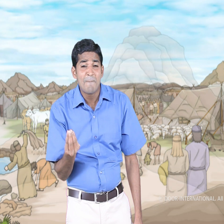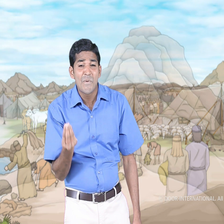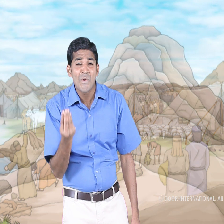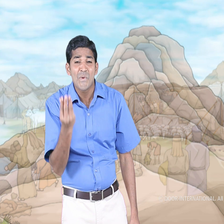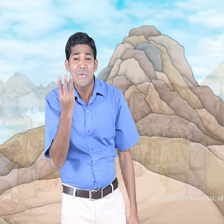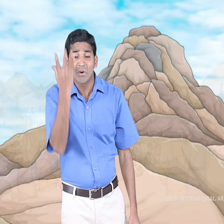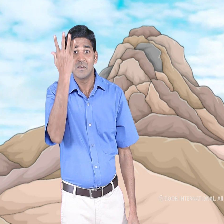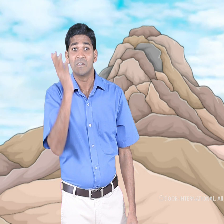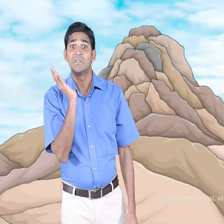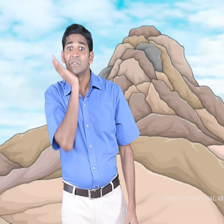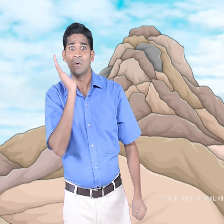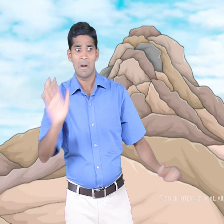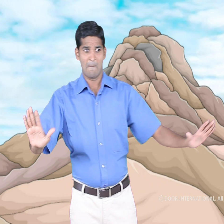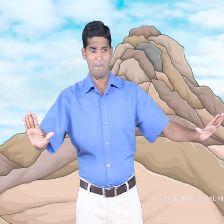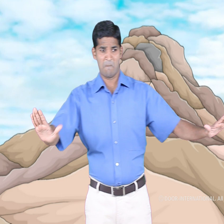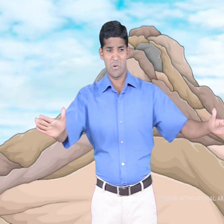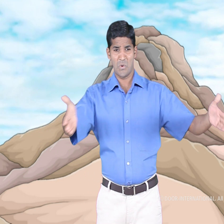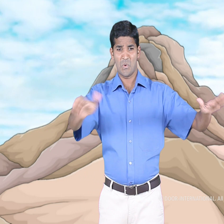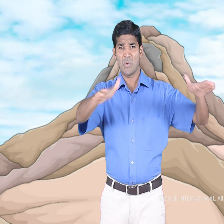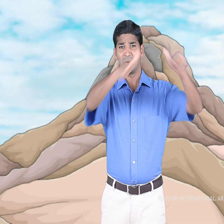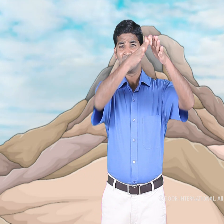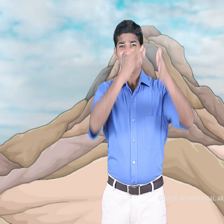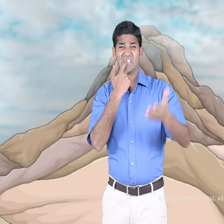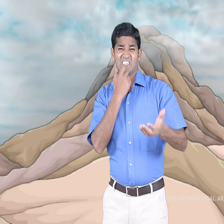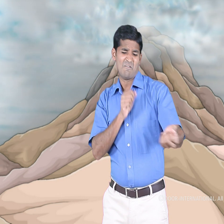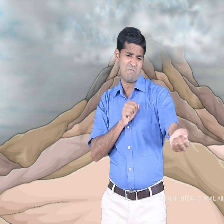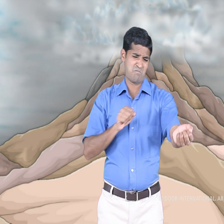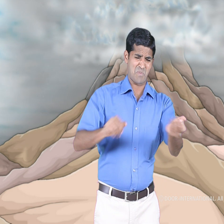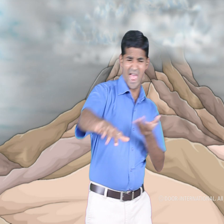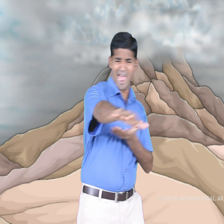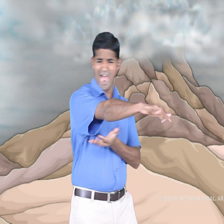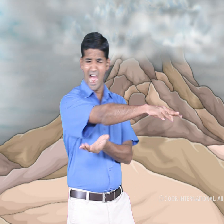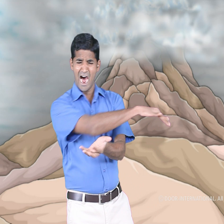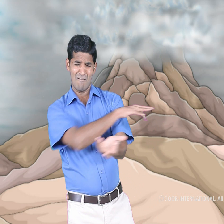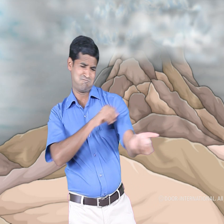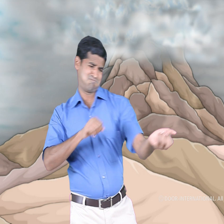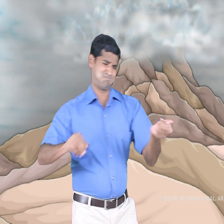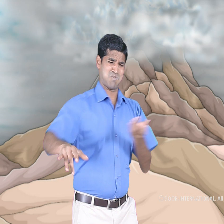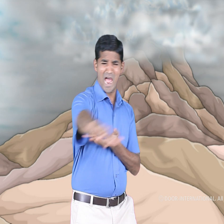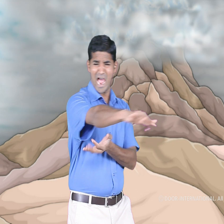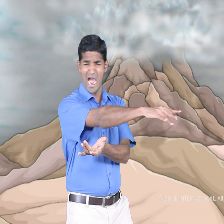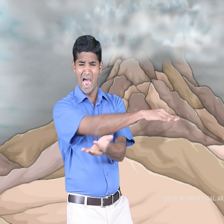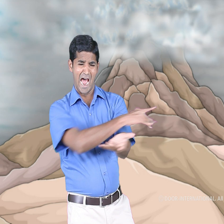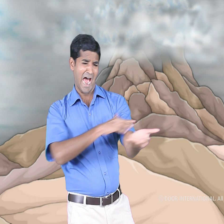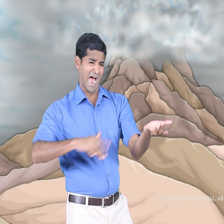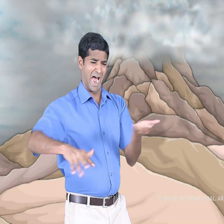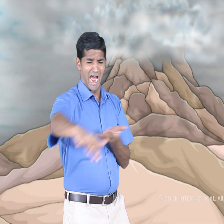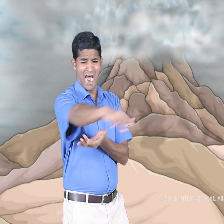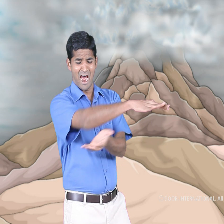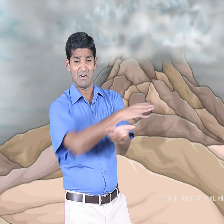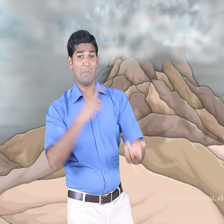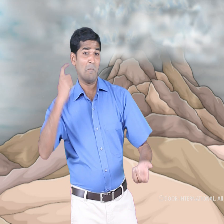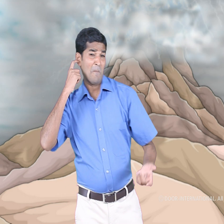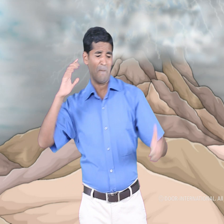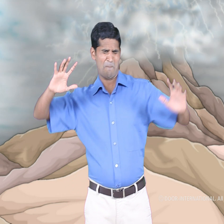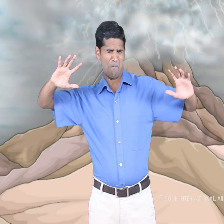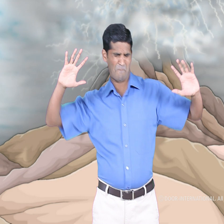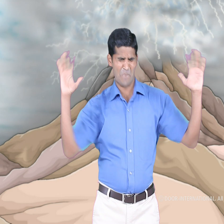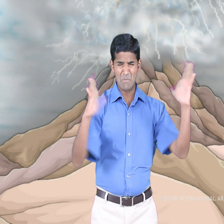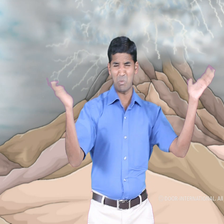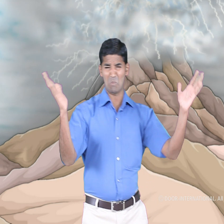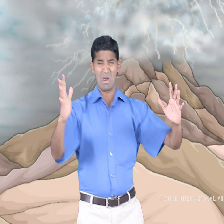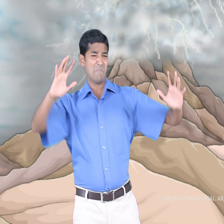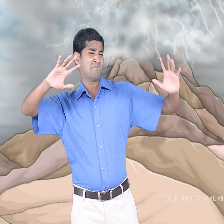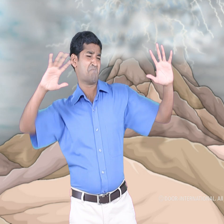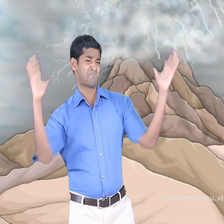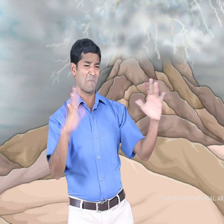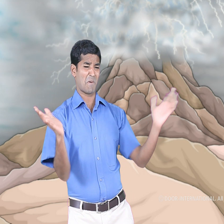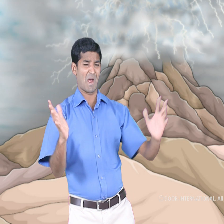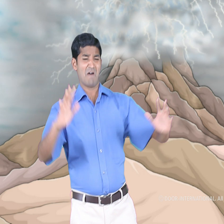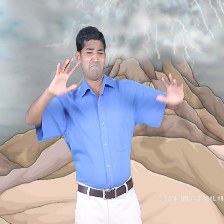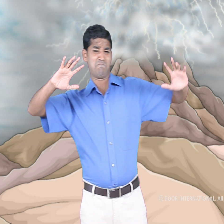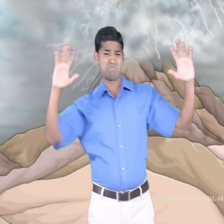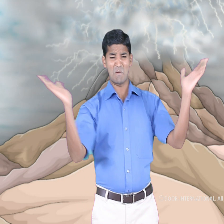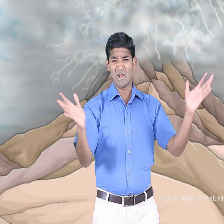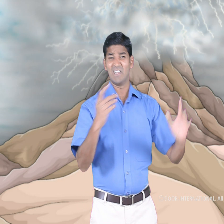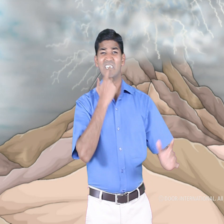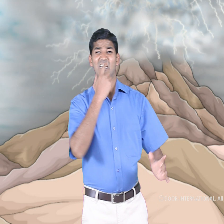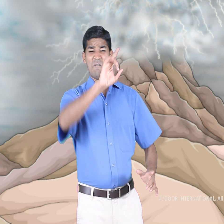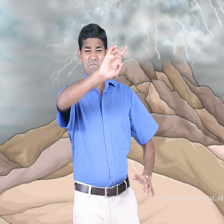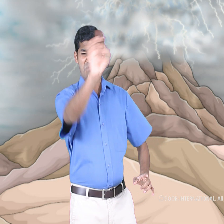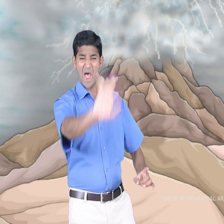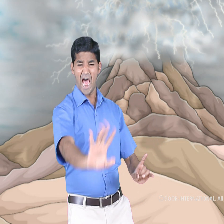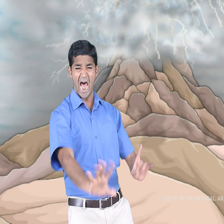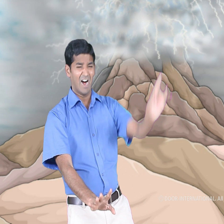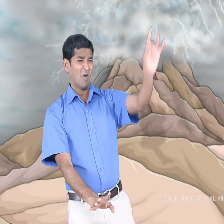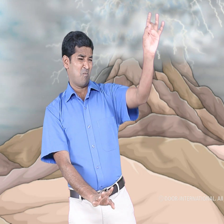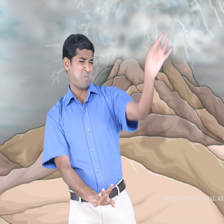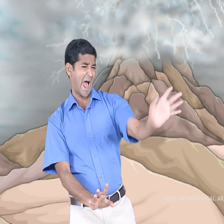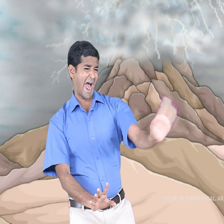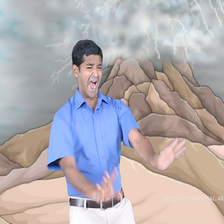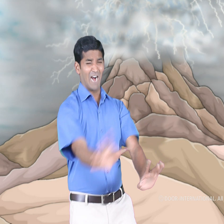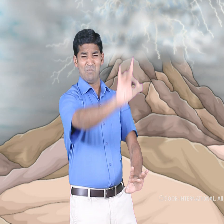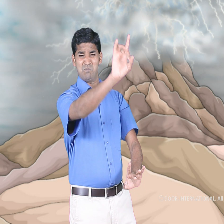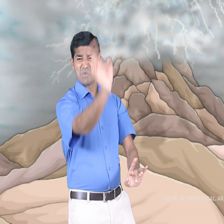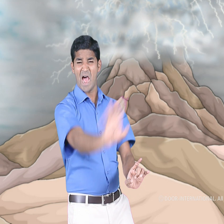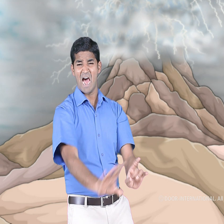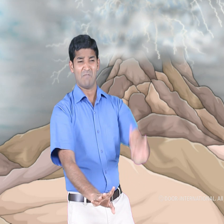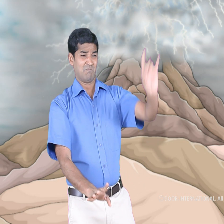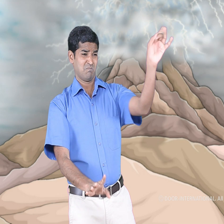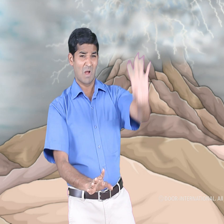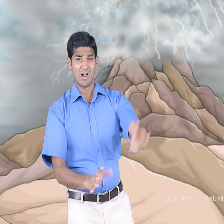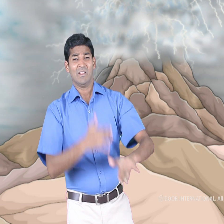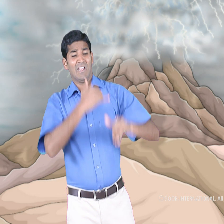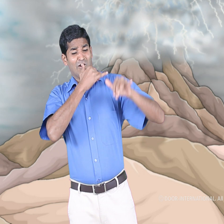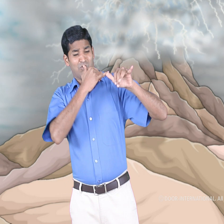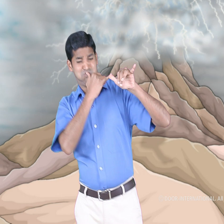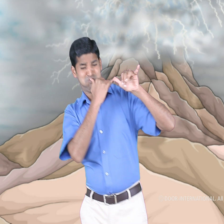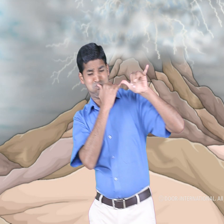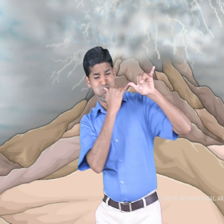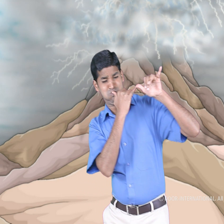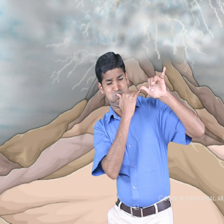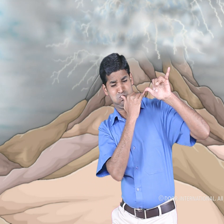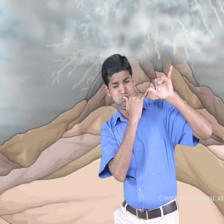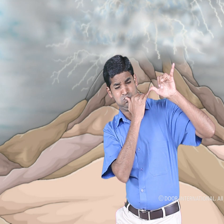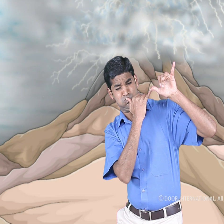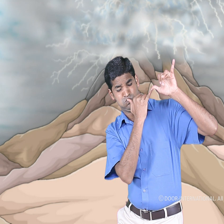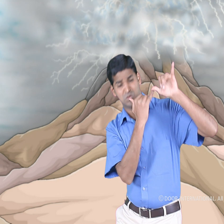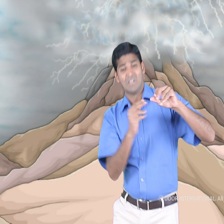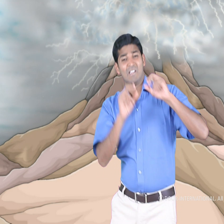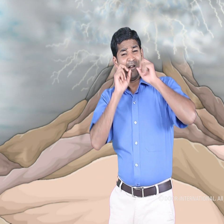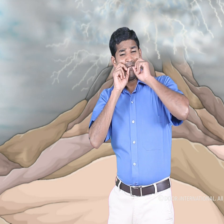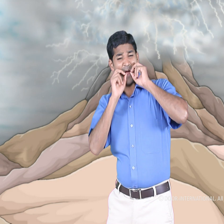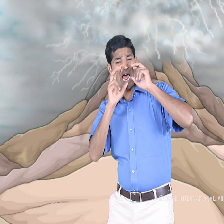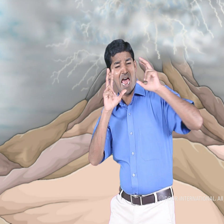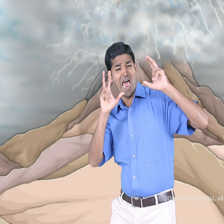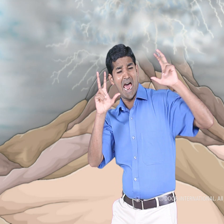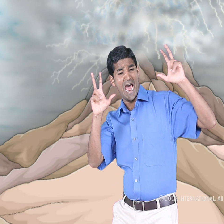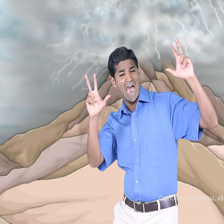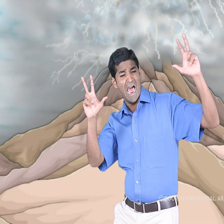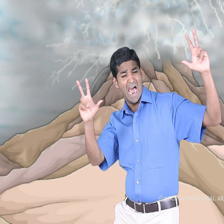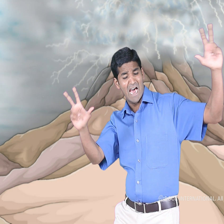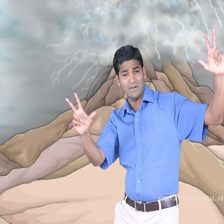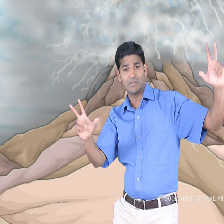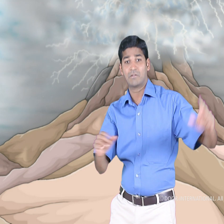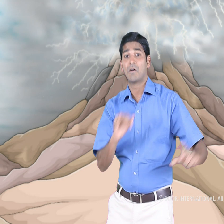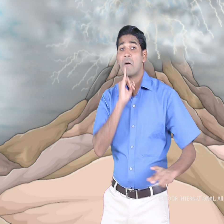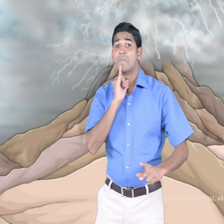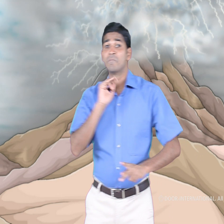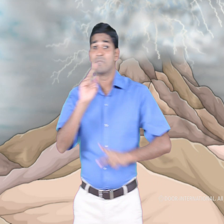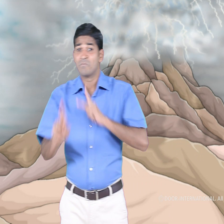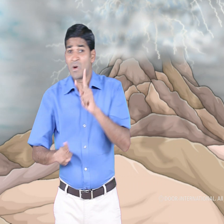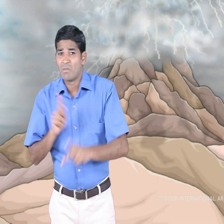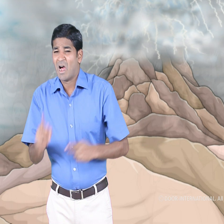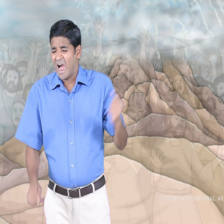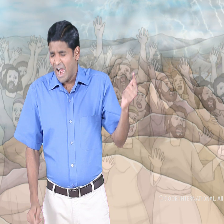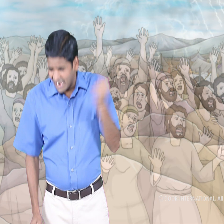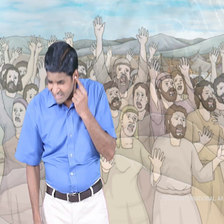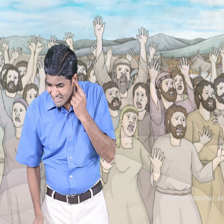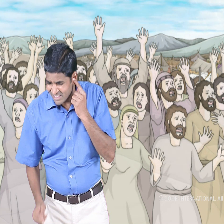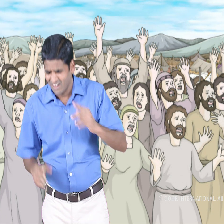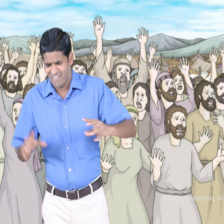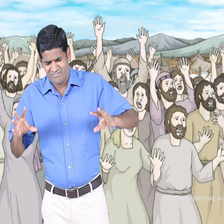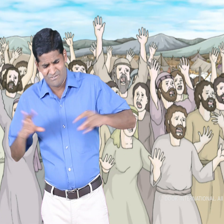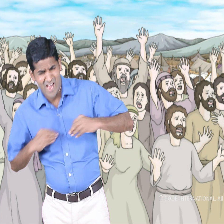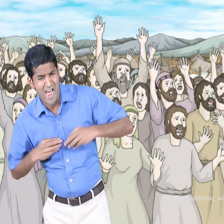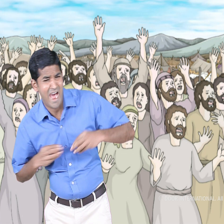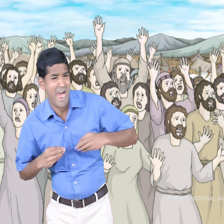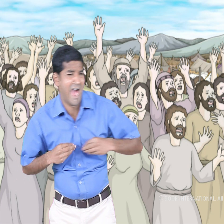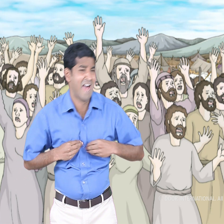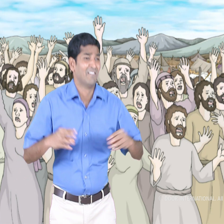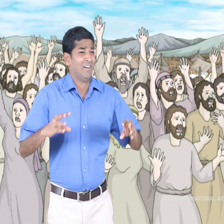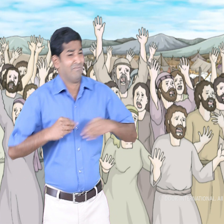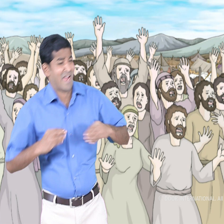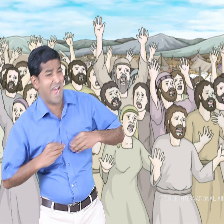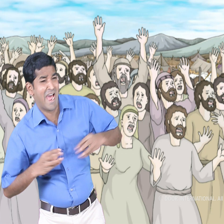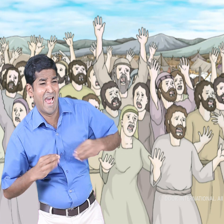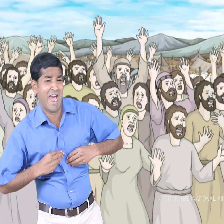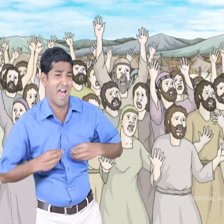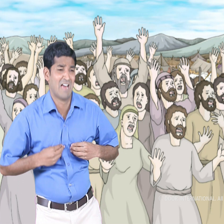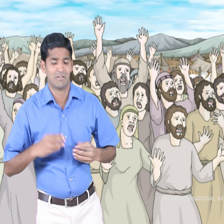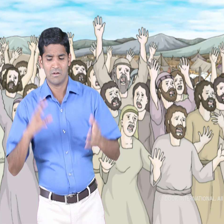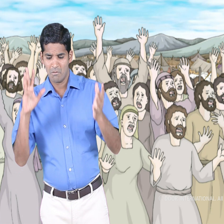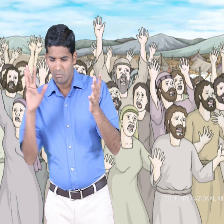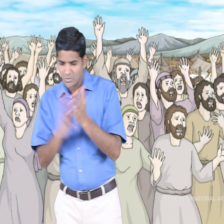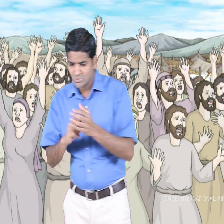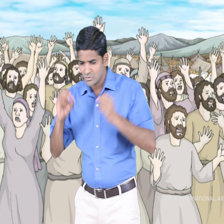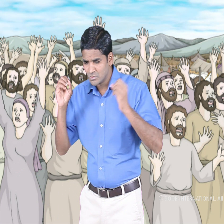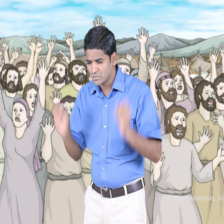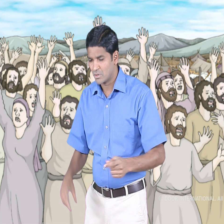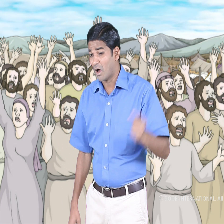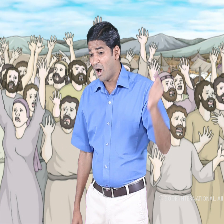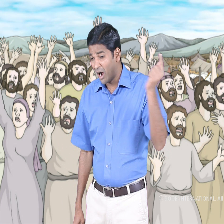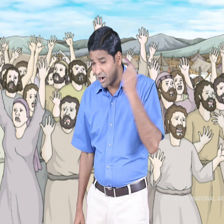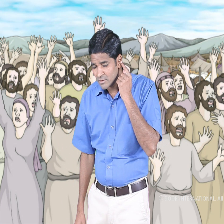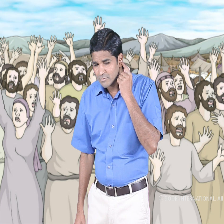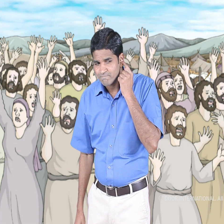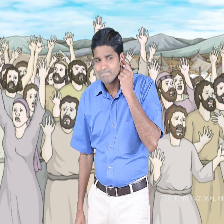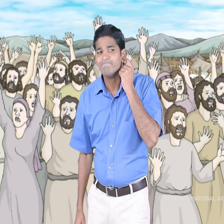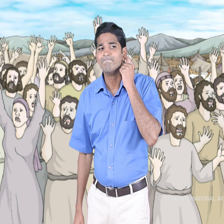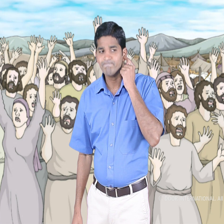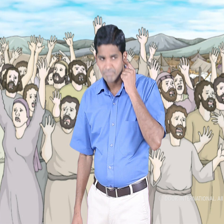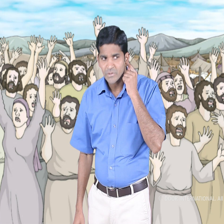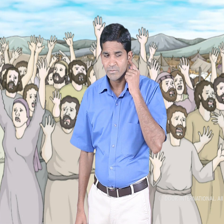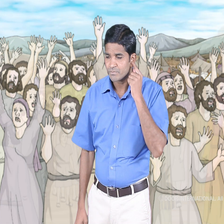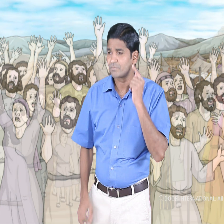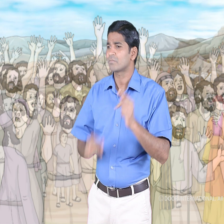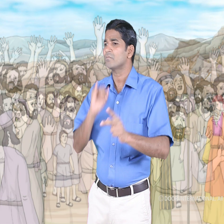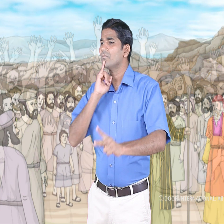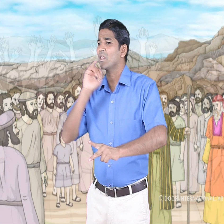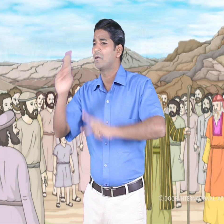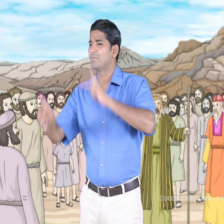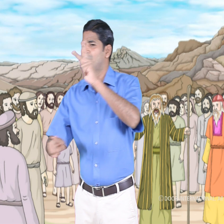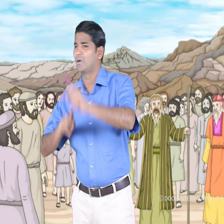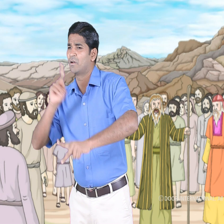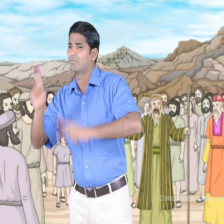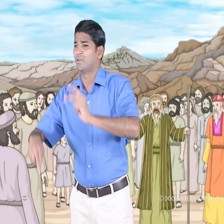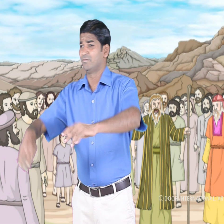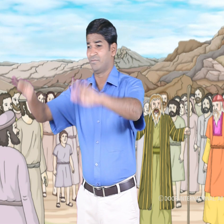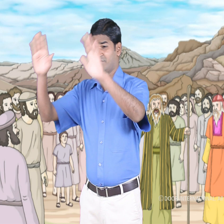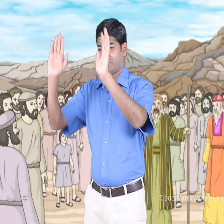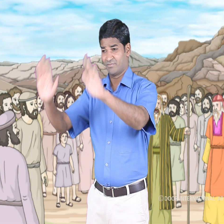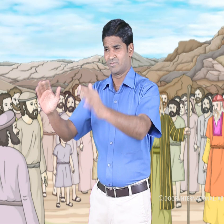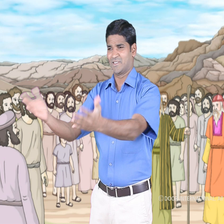On the third day, when morning came, there was thunder and lightning. A thick cloud was upon the mountain, and a very loud blast of the ram’s horn went out, so that all the people in the camp trembled.